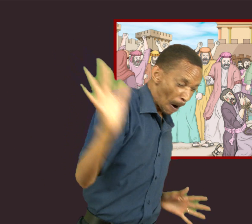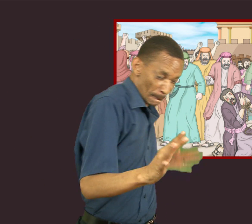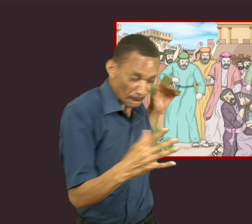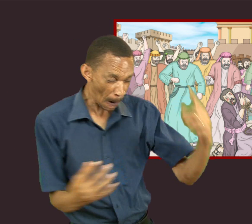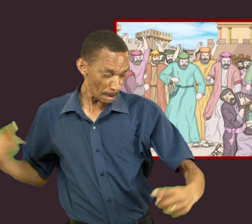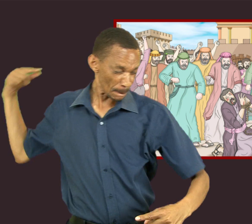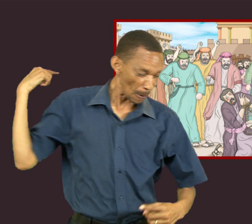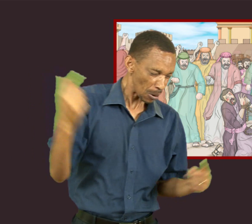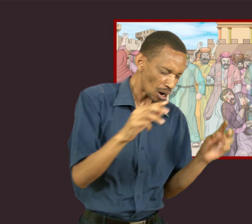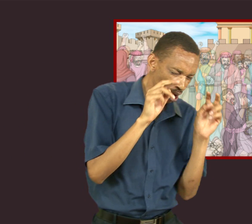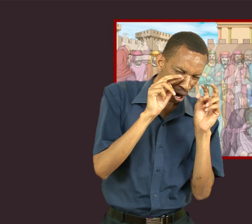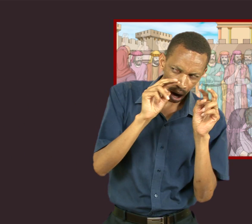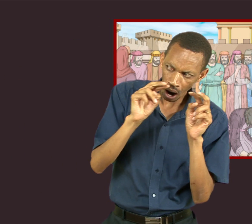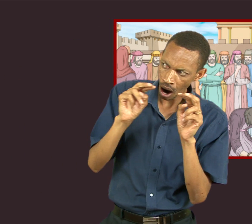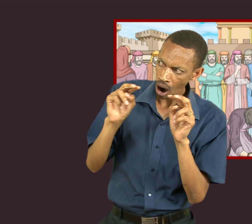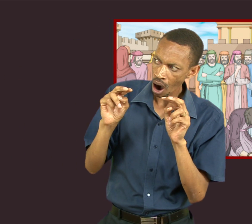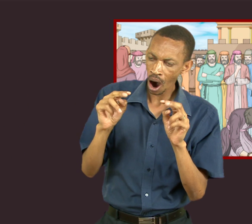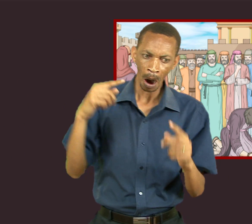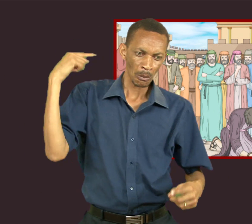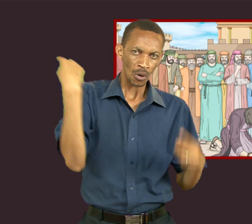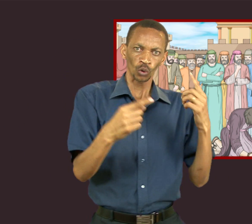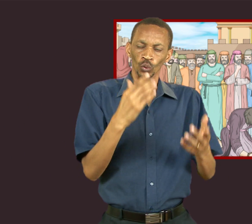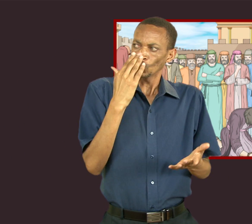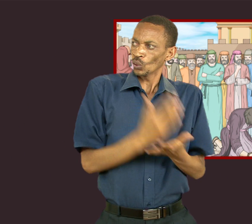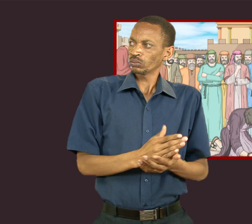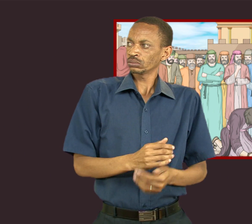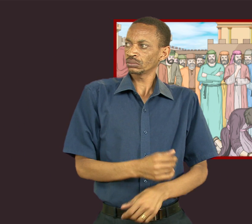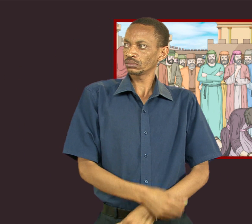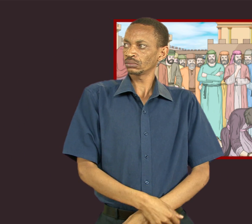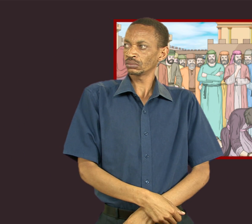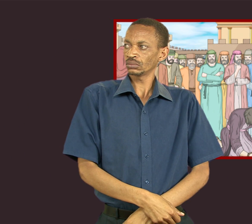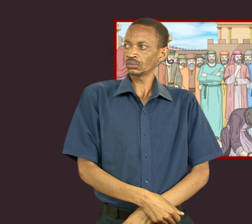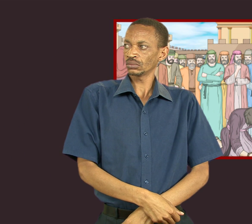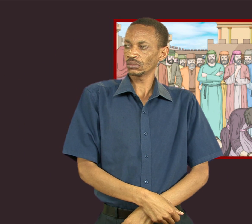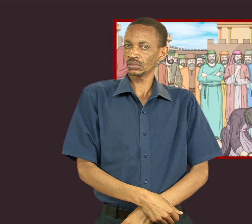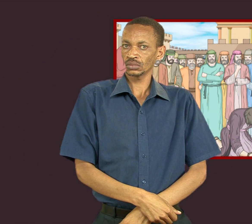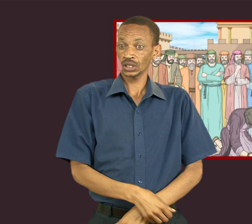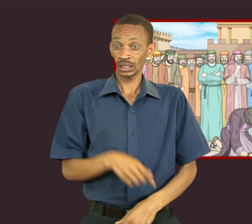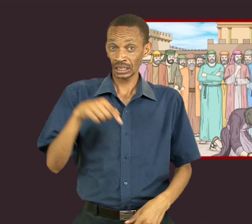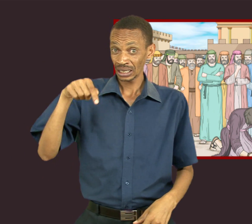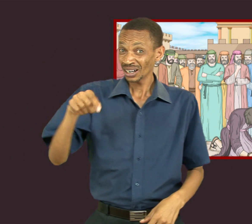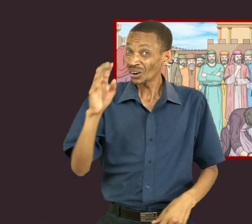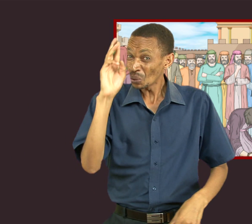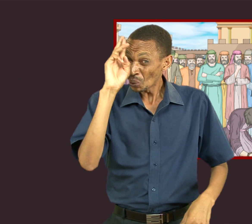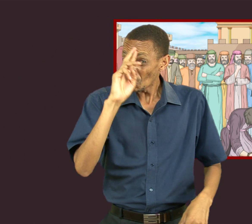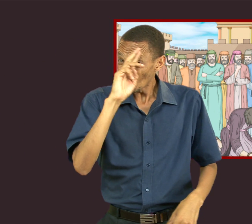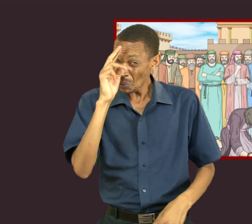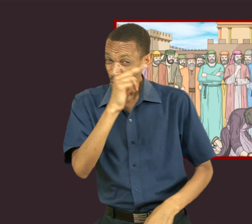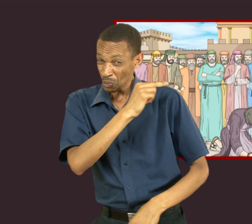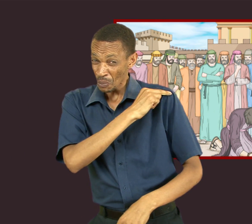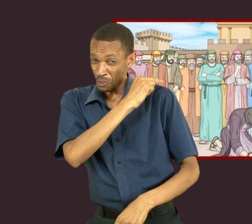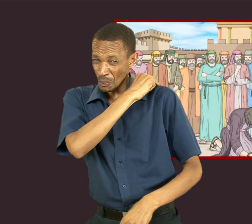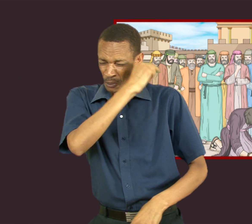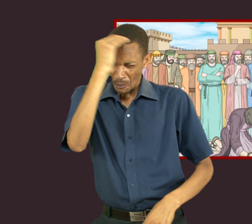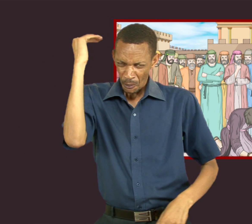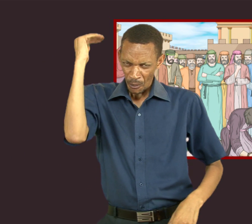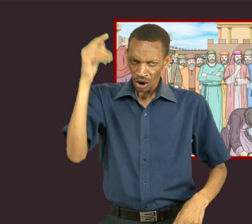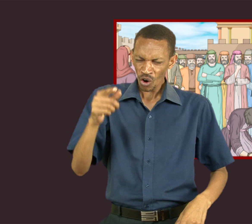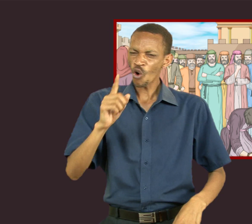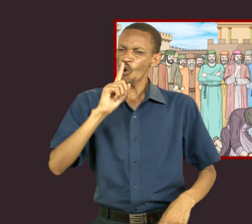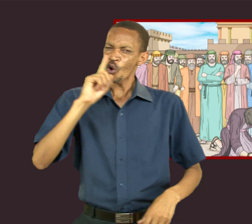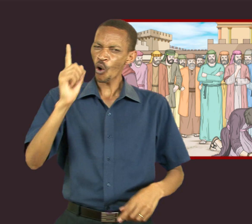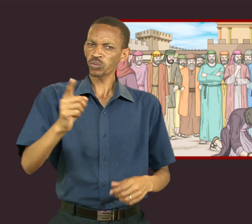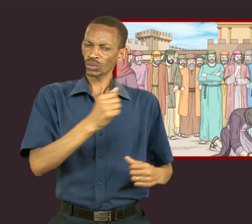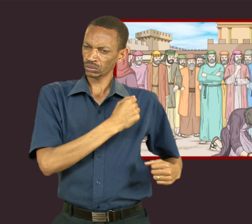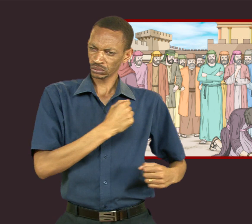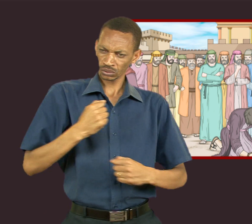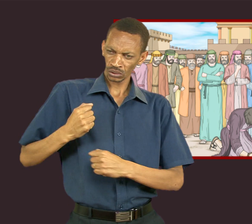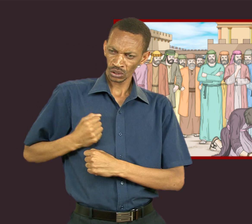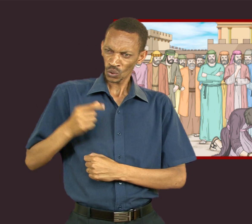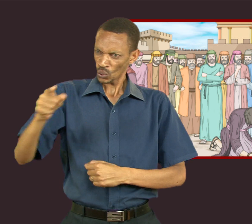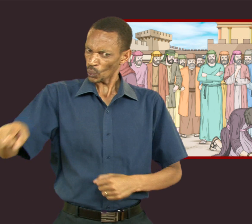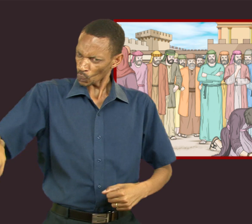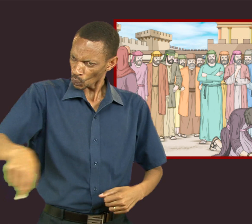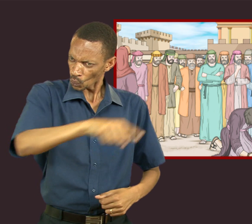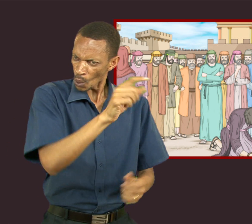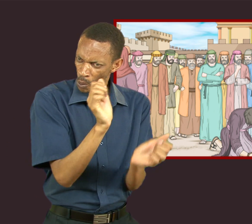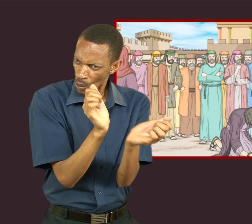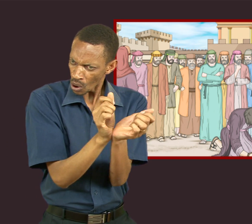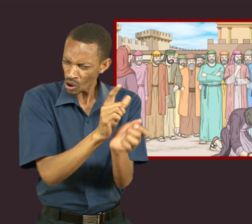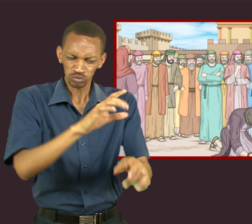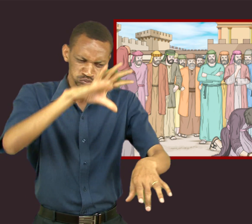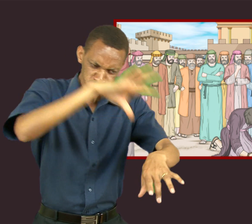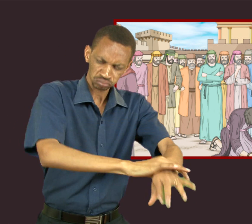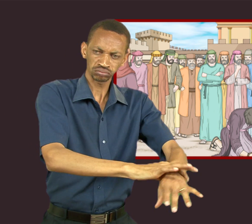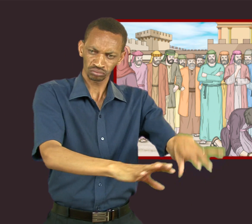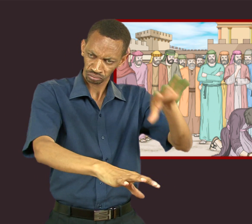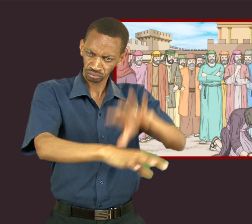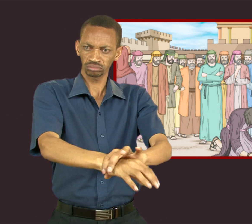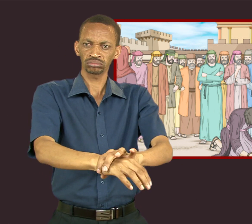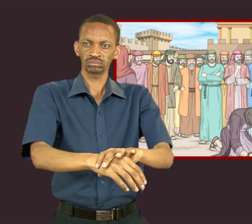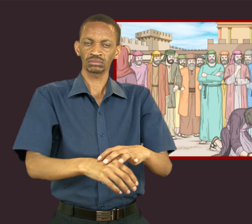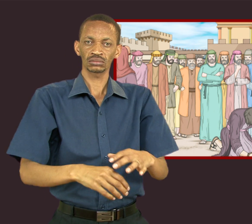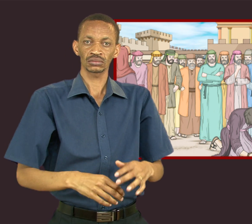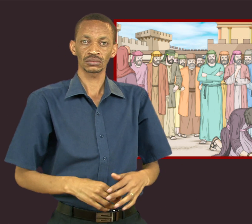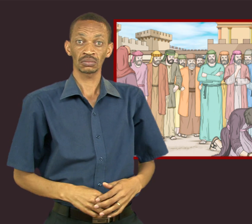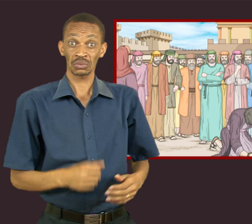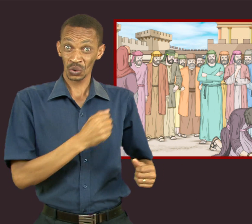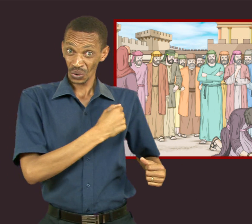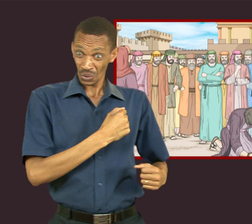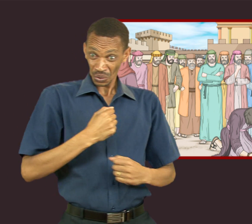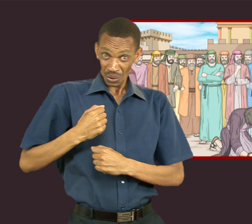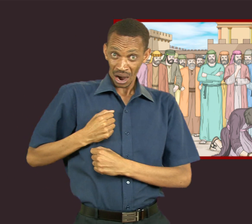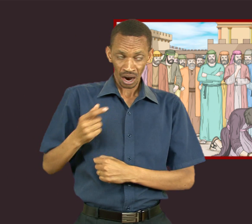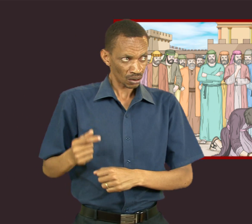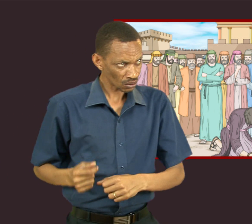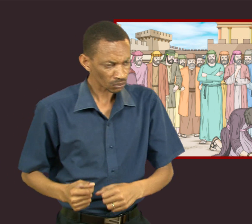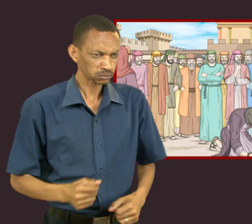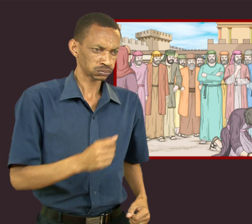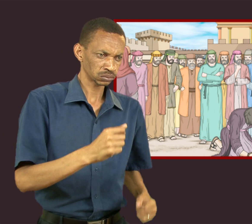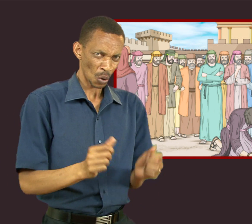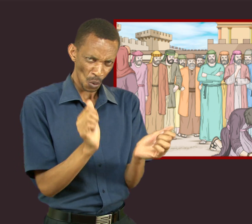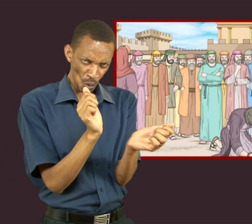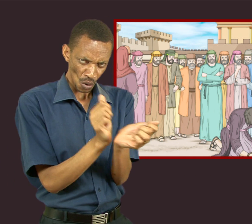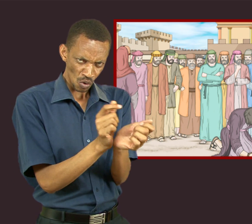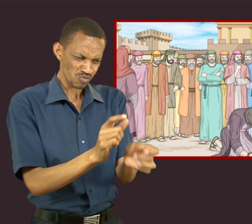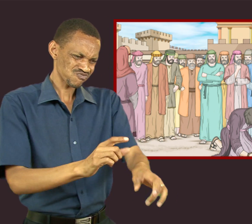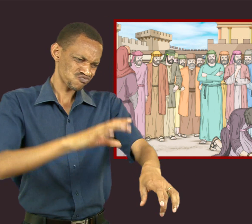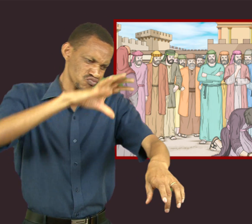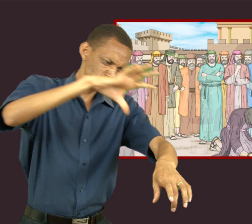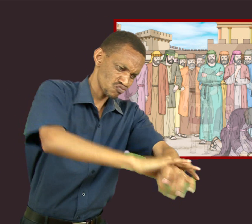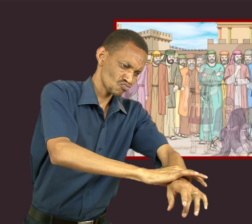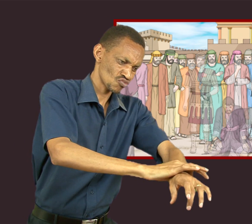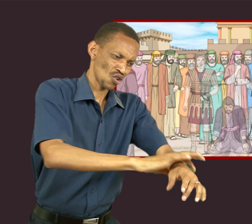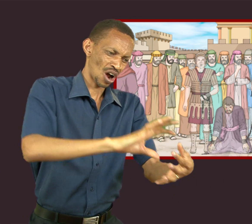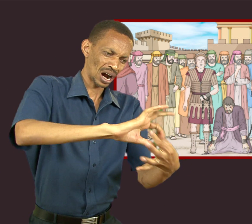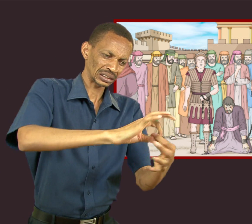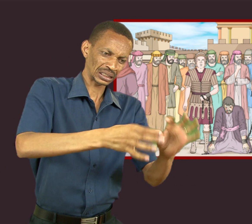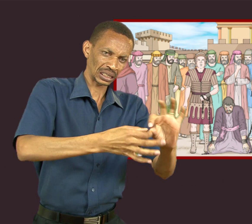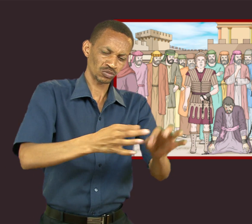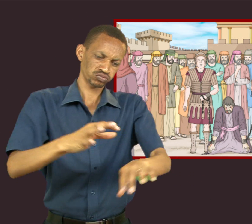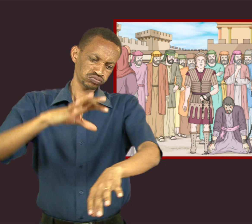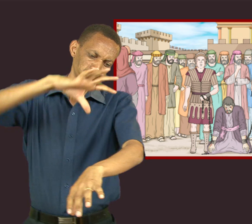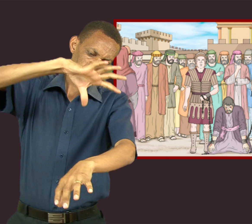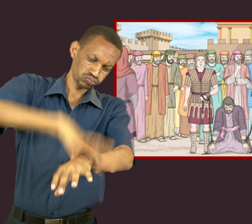When the people saw the commander and the soldiers, they stopped beating Paul.